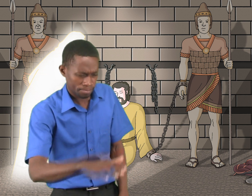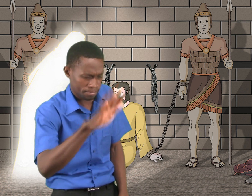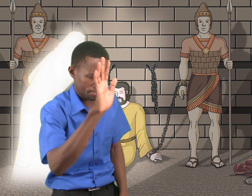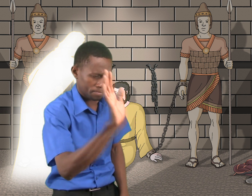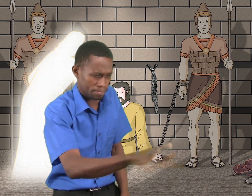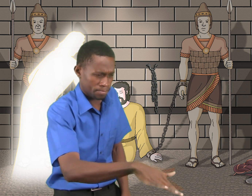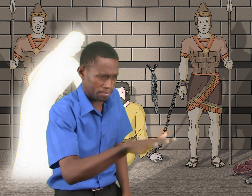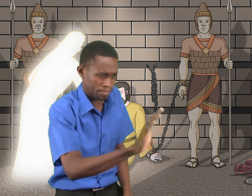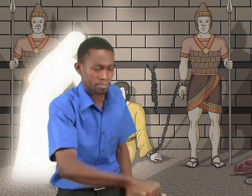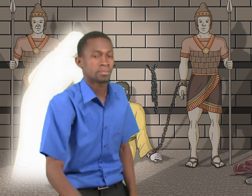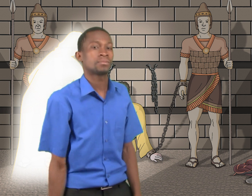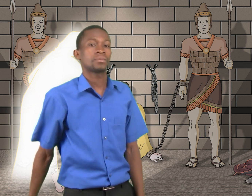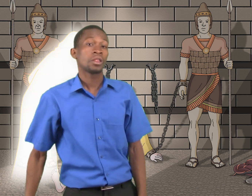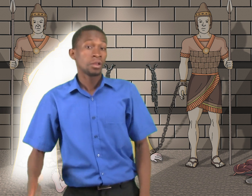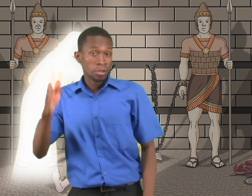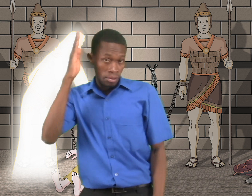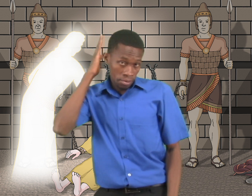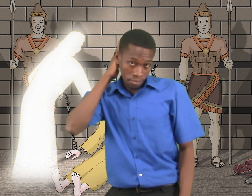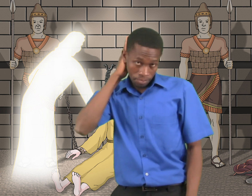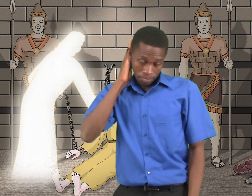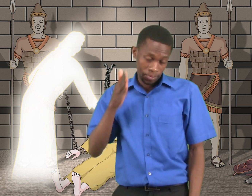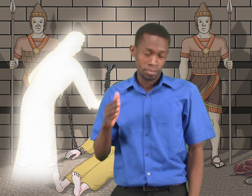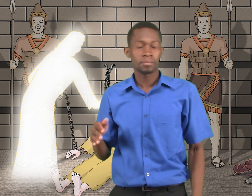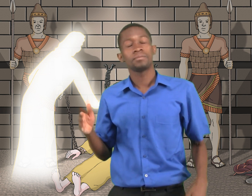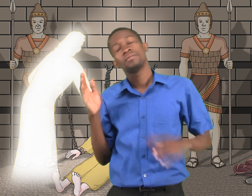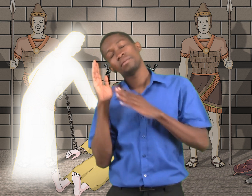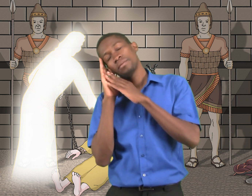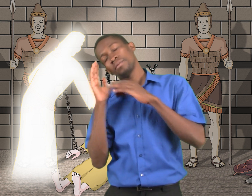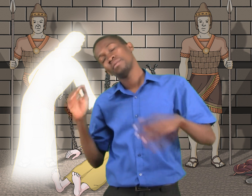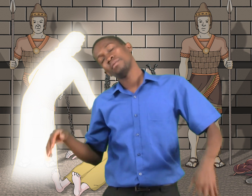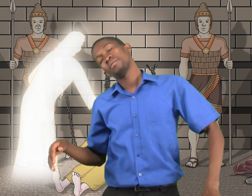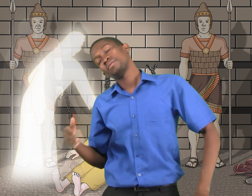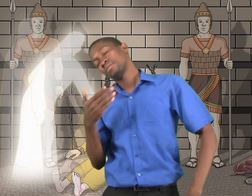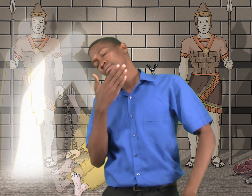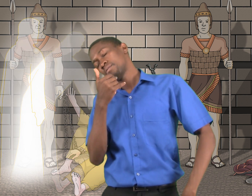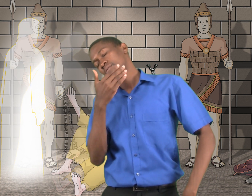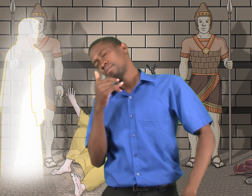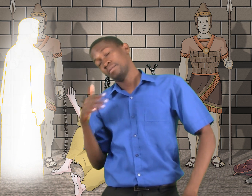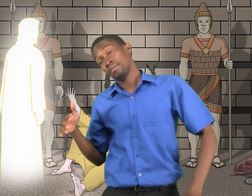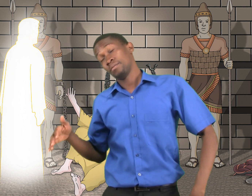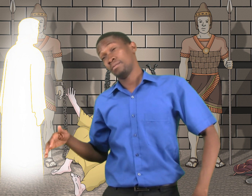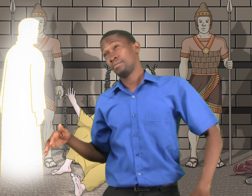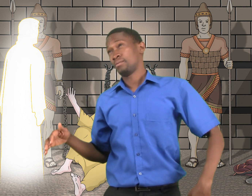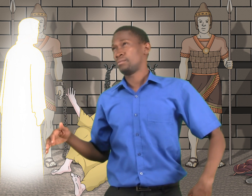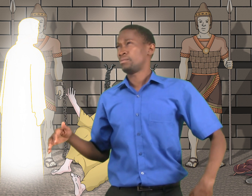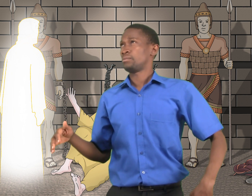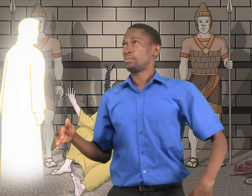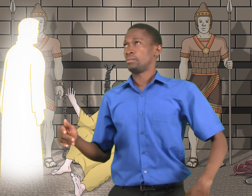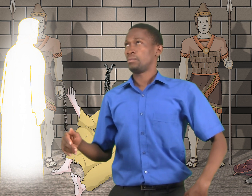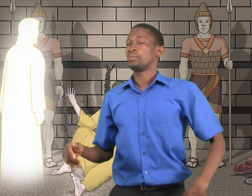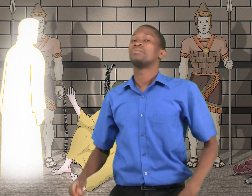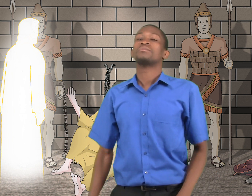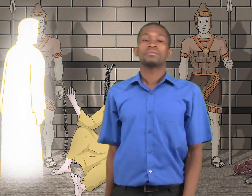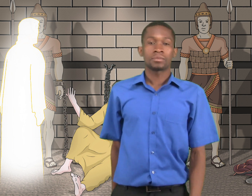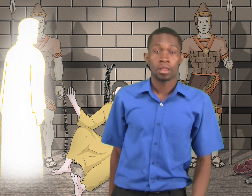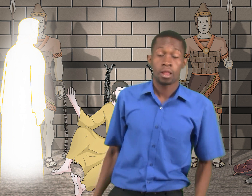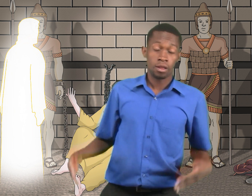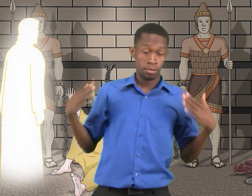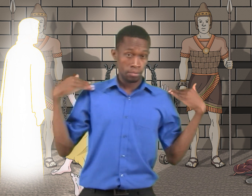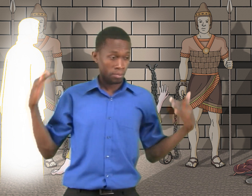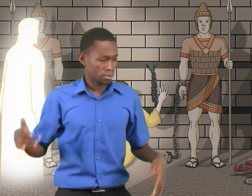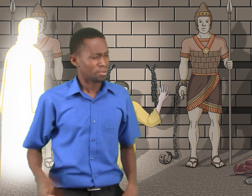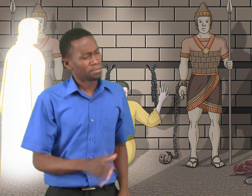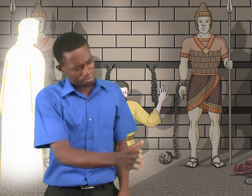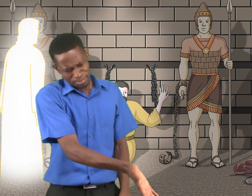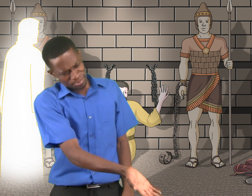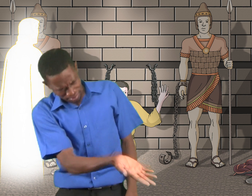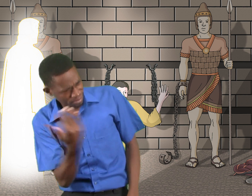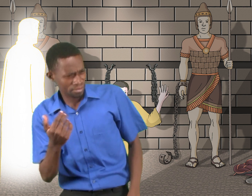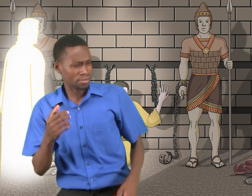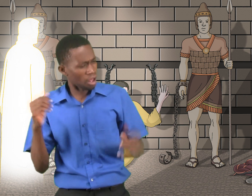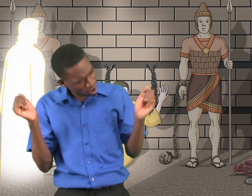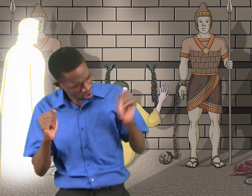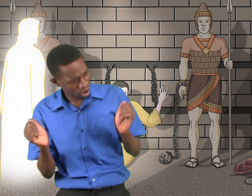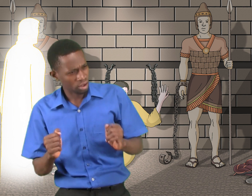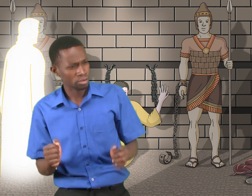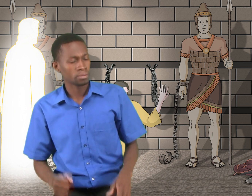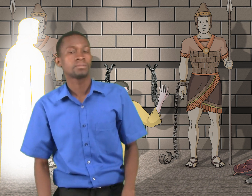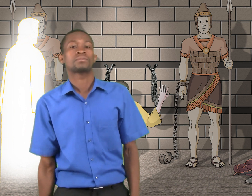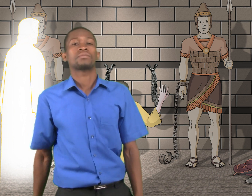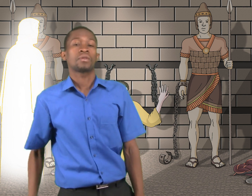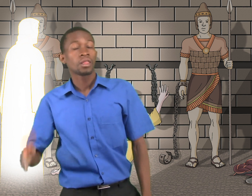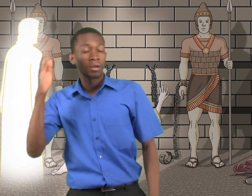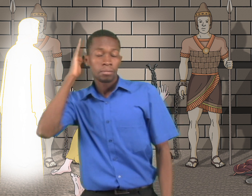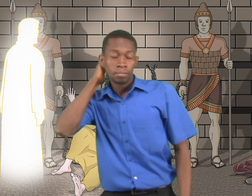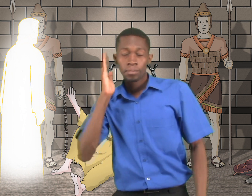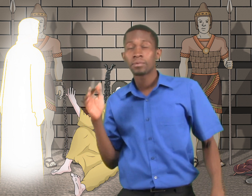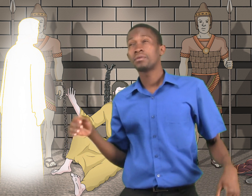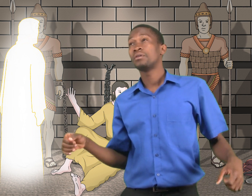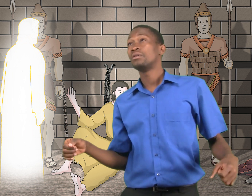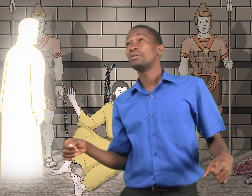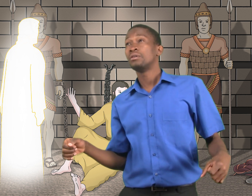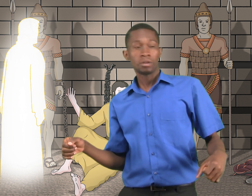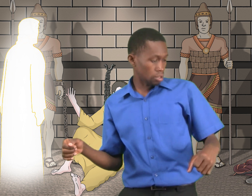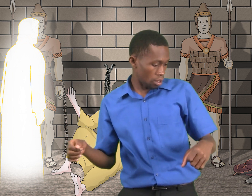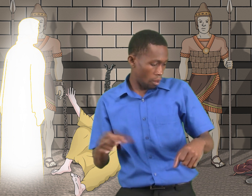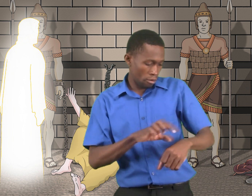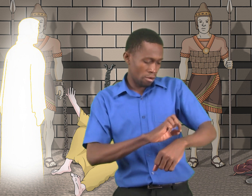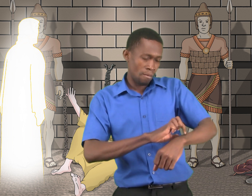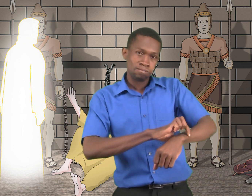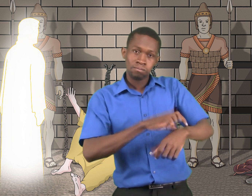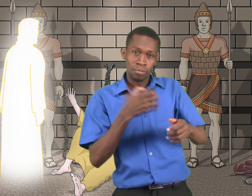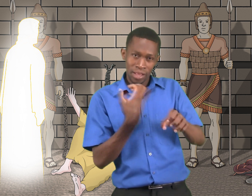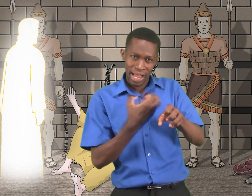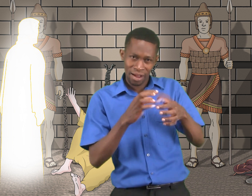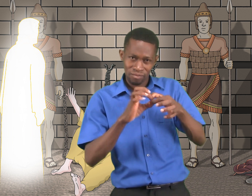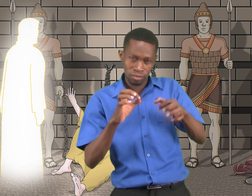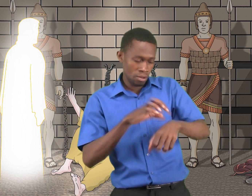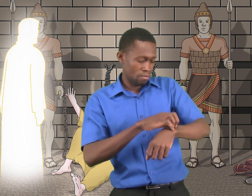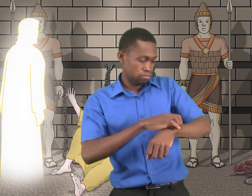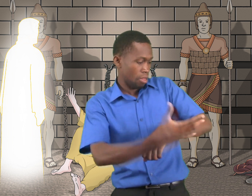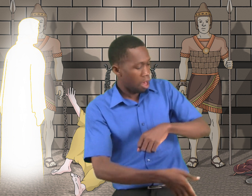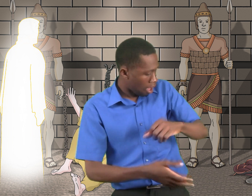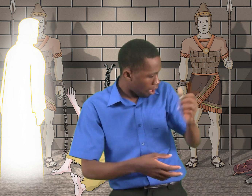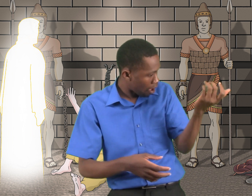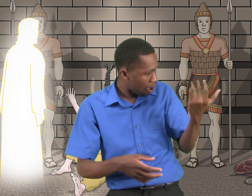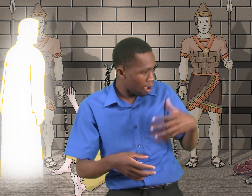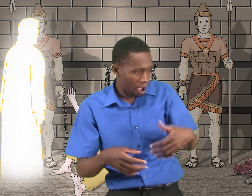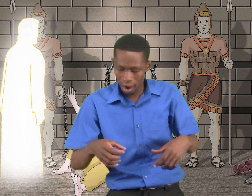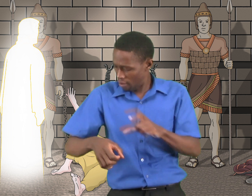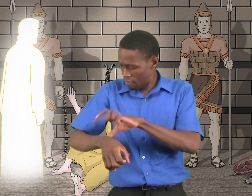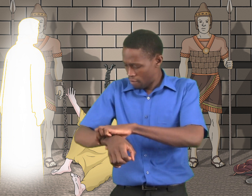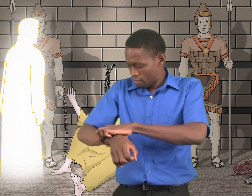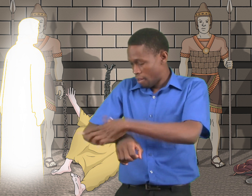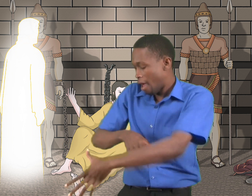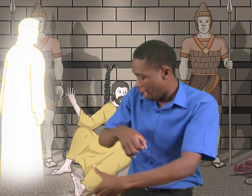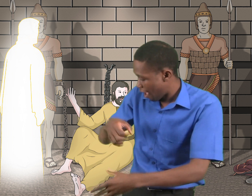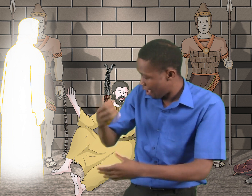He tapped Peter on the side and woke him up, saying, “Get up quickly.”